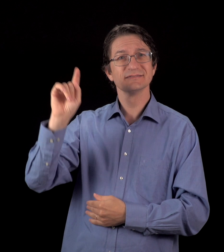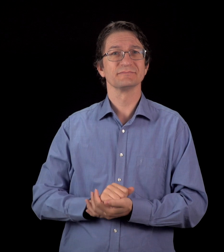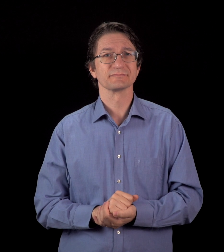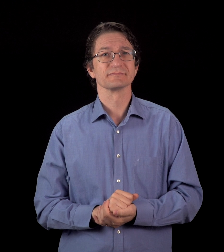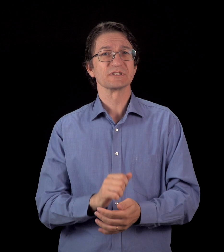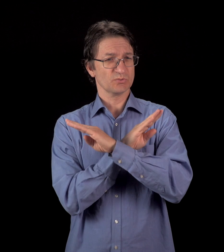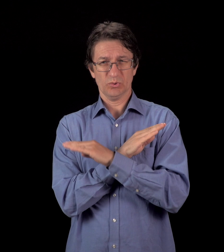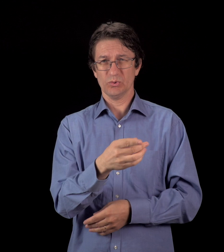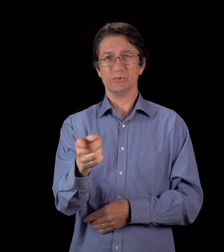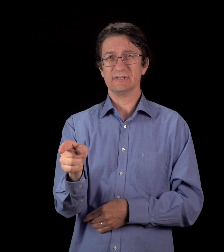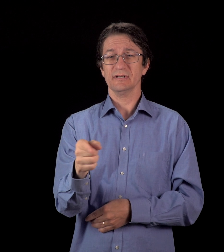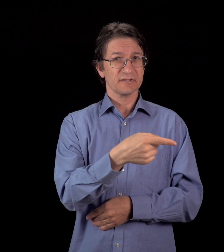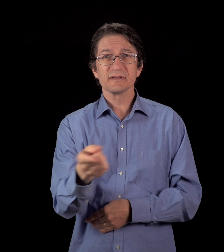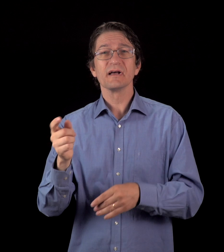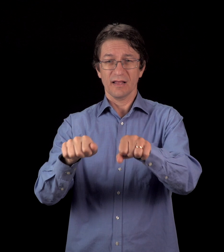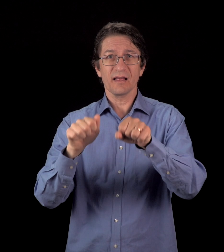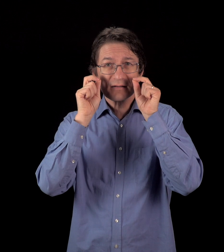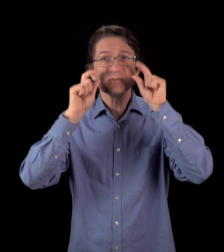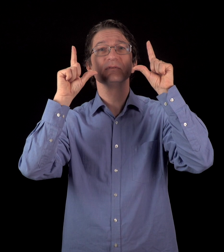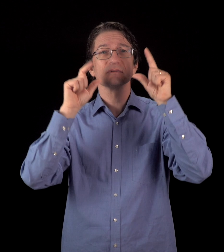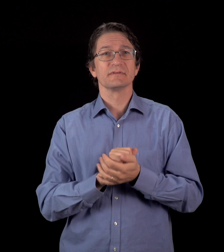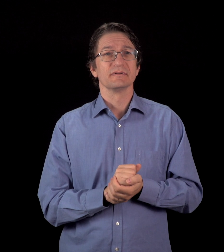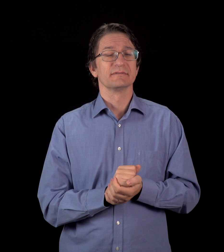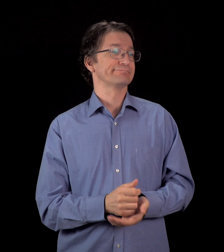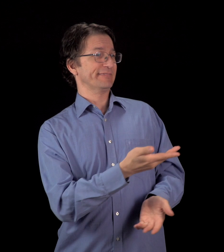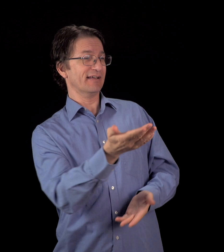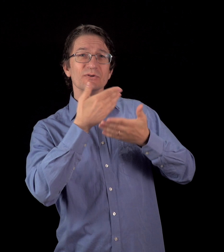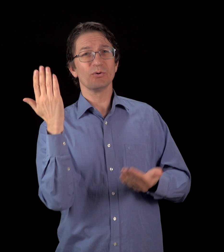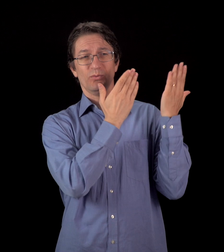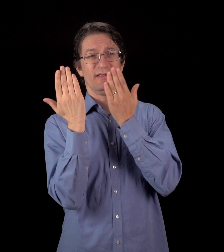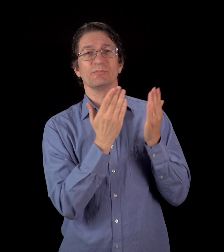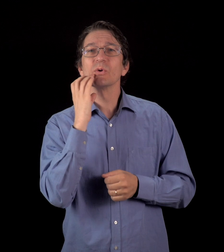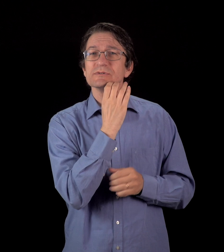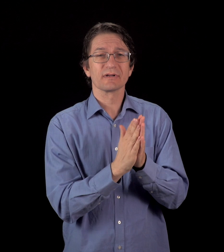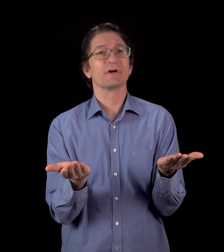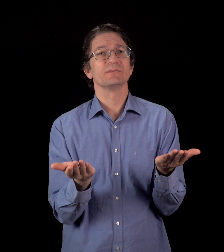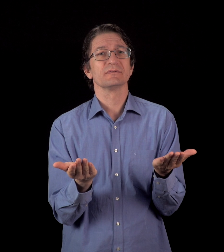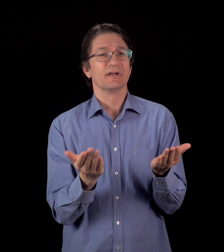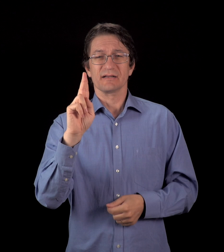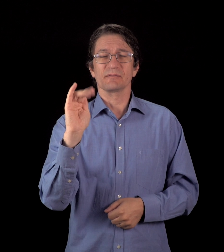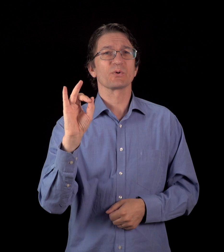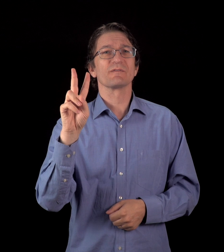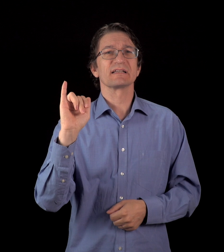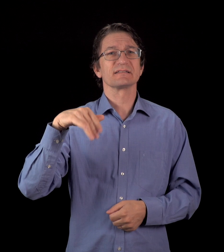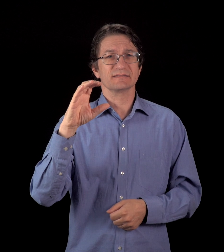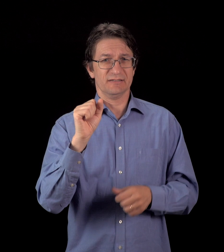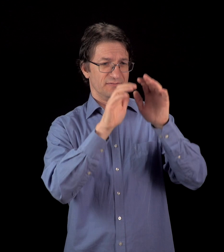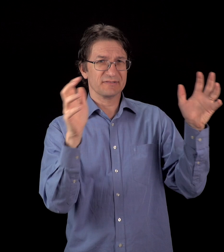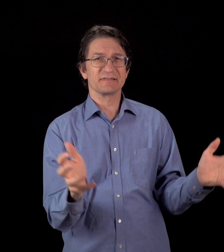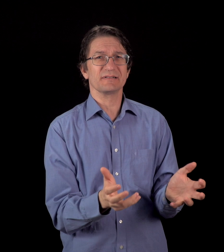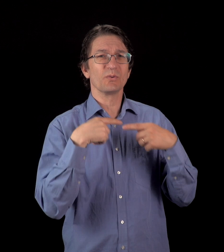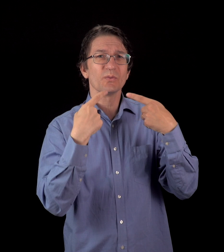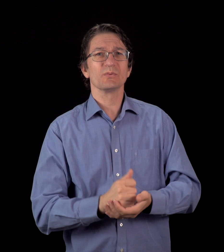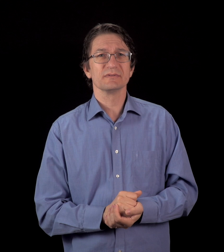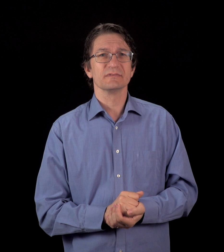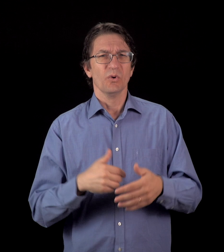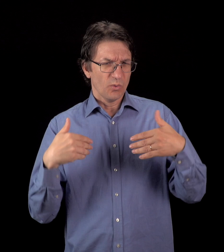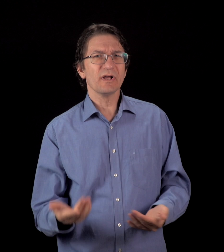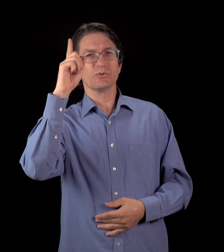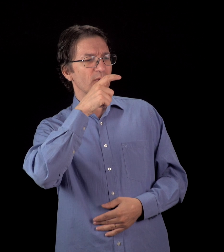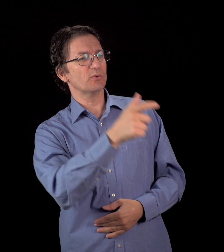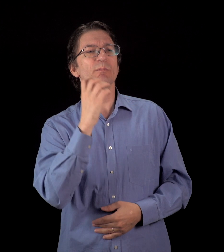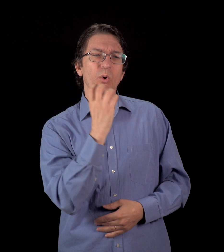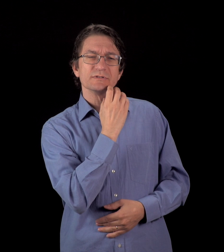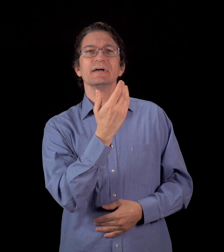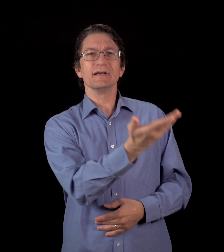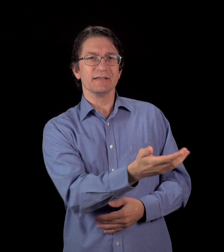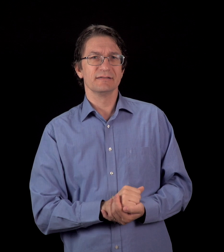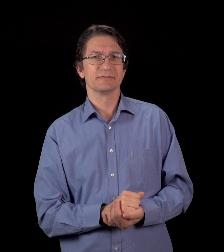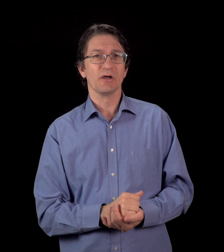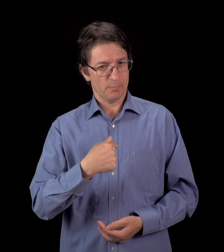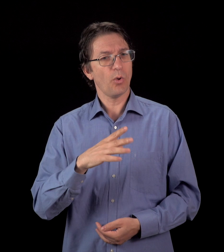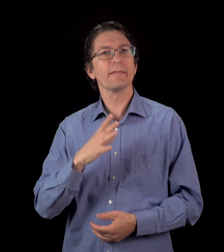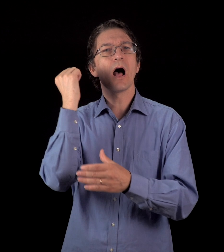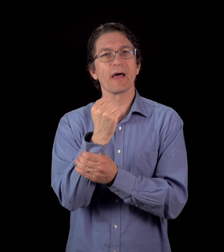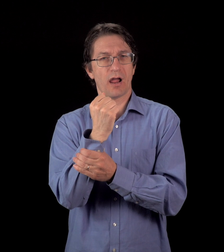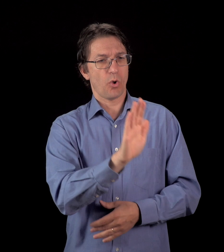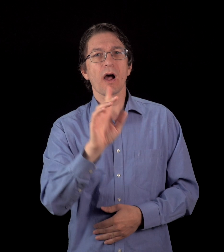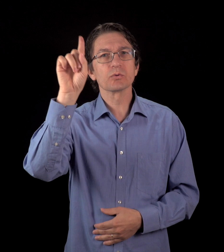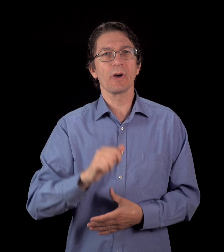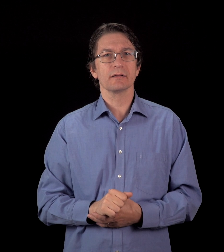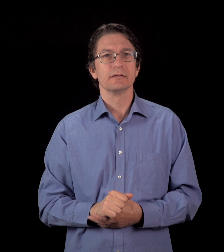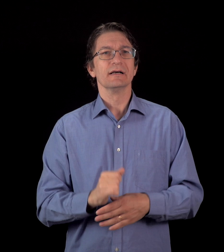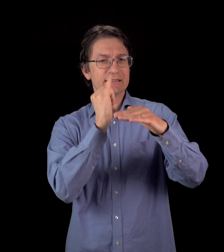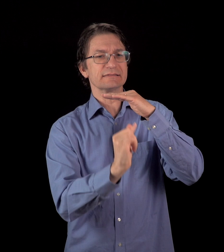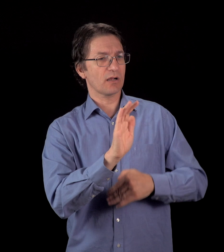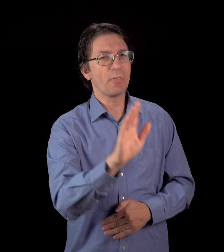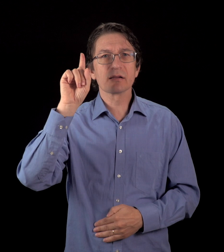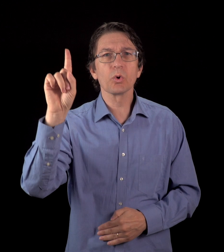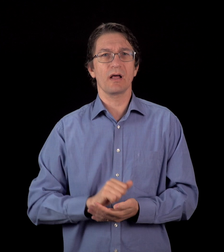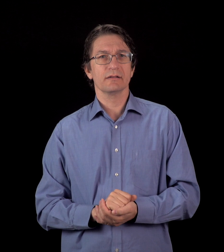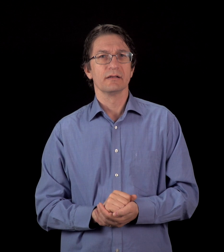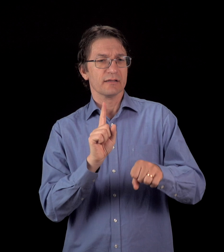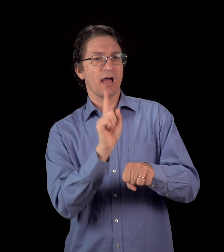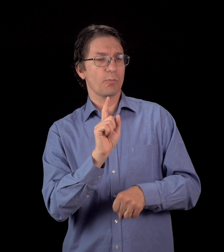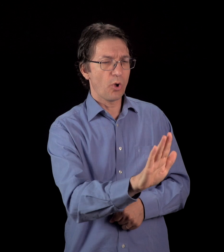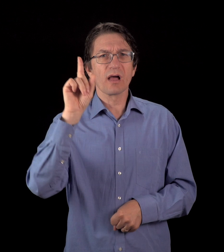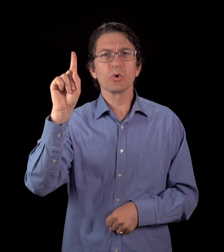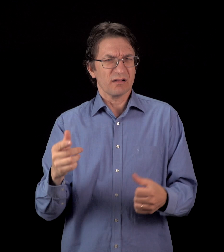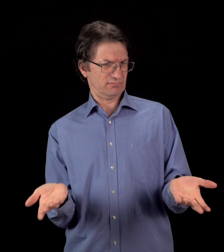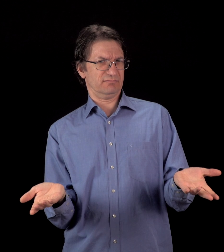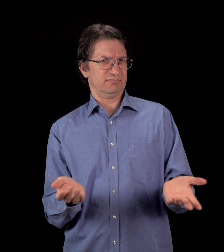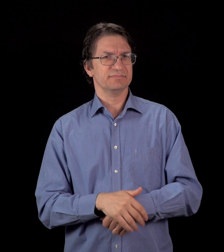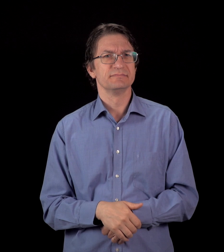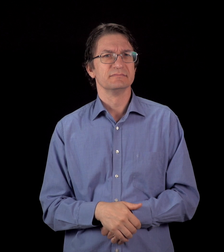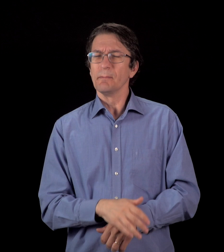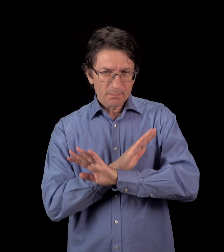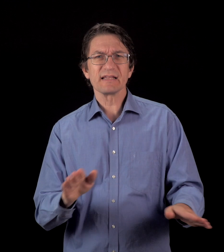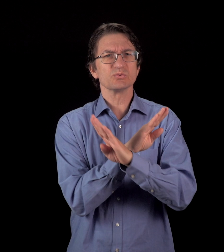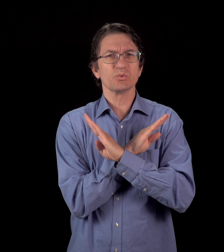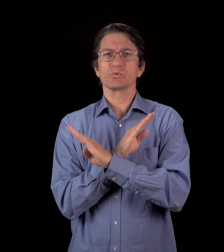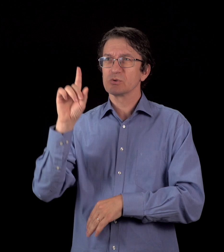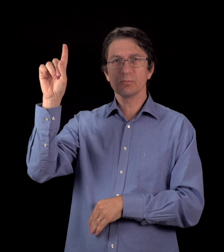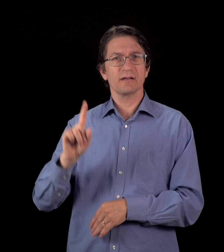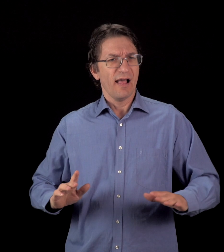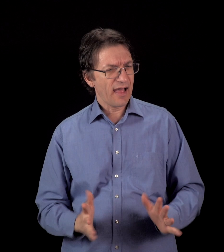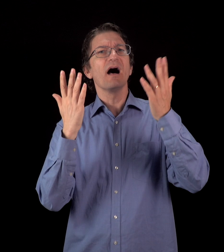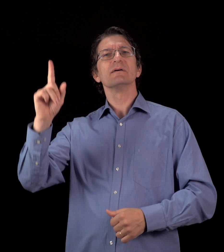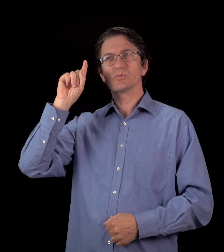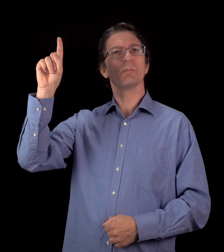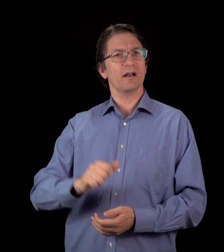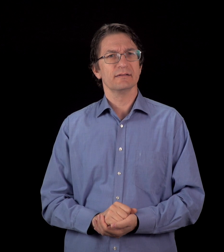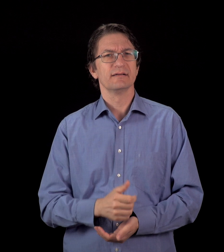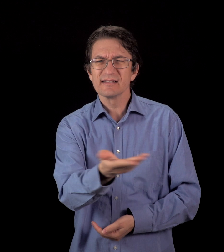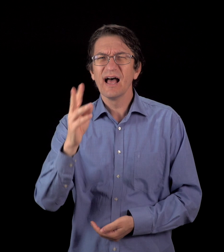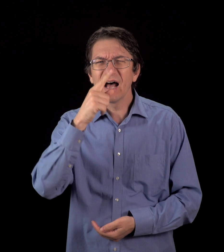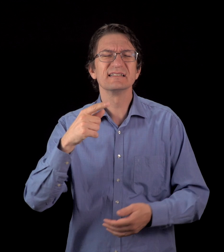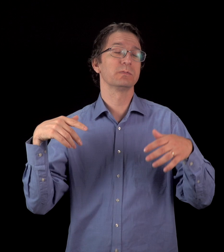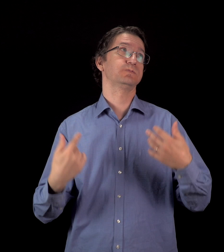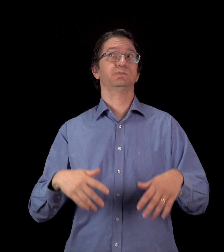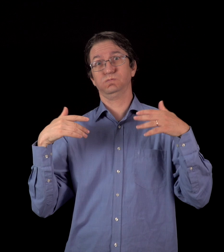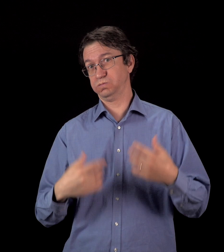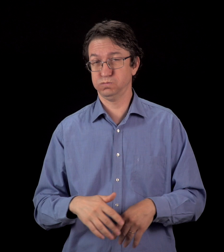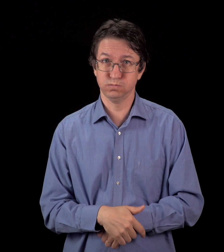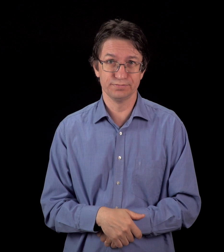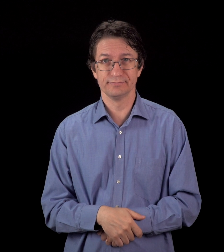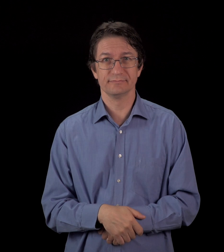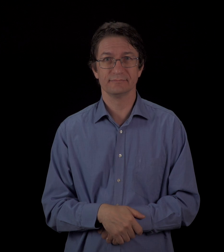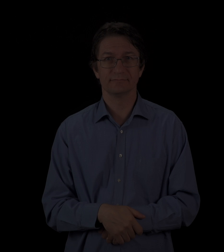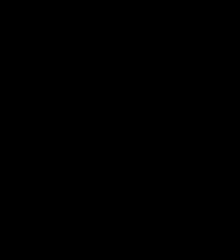But concerning the dead rising, have you not read about the burning bush in the Book of Moses, how God told him, ‘I am the God of Abraham, the God of Isaac, and the God of Jacob’? He is not the God of the dead, but of the living. You are badly mistaken!”